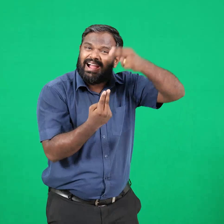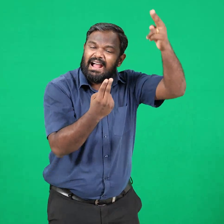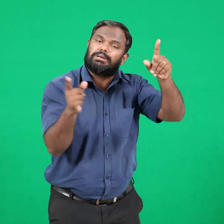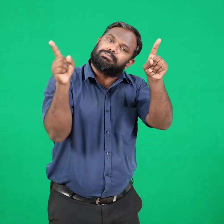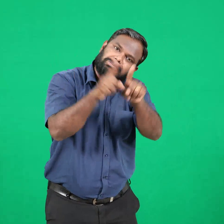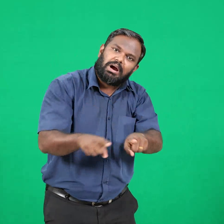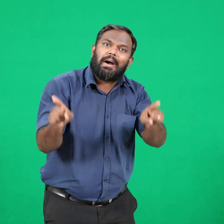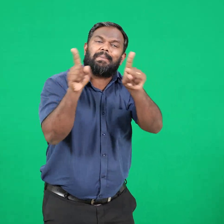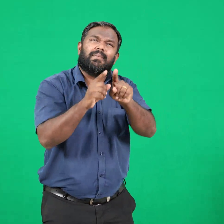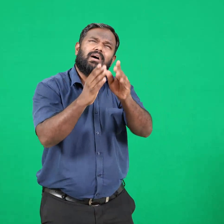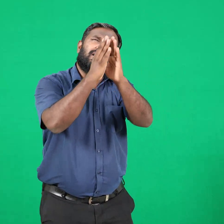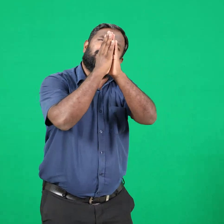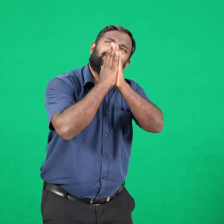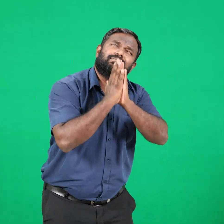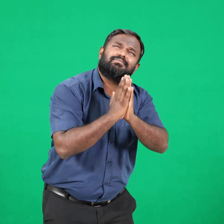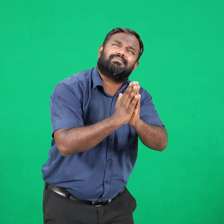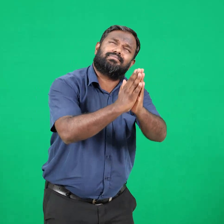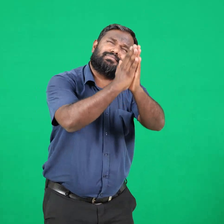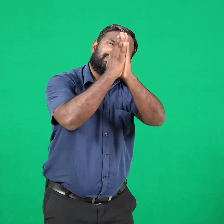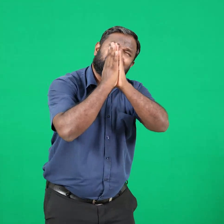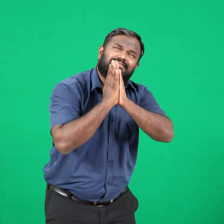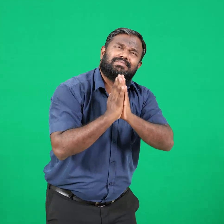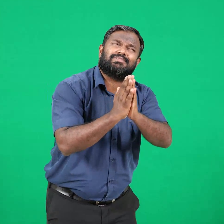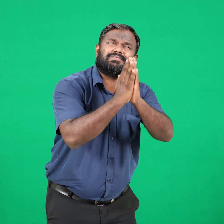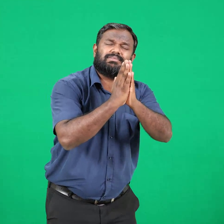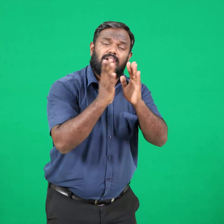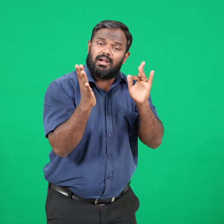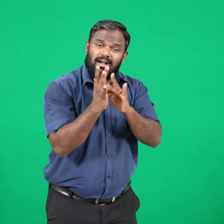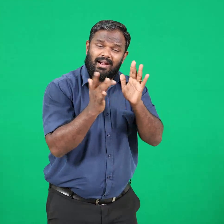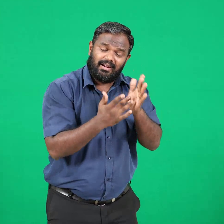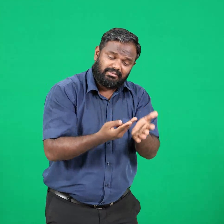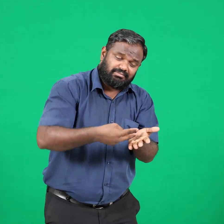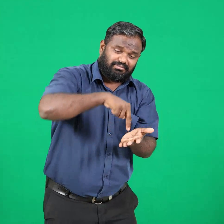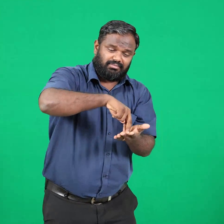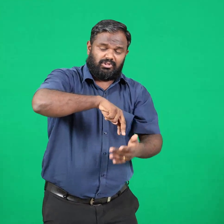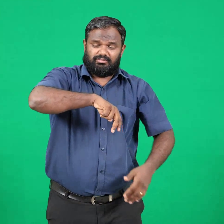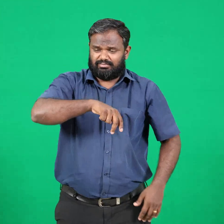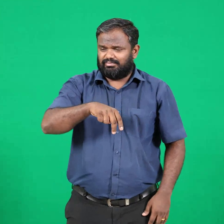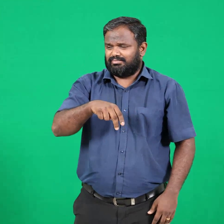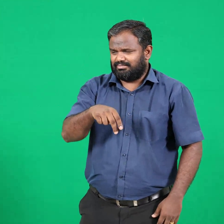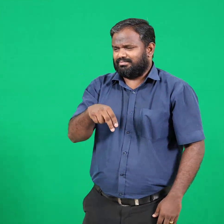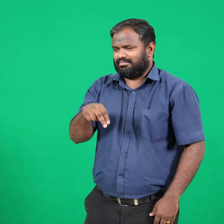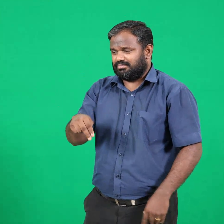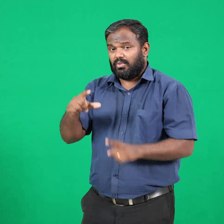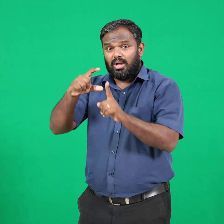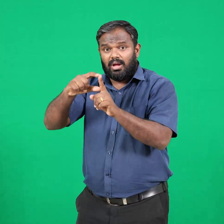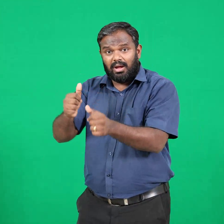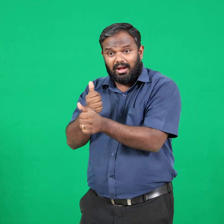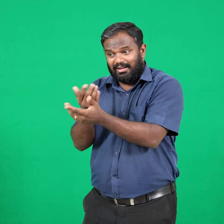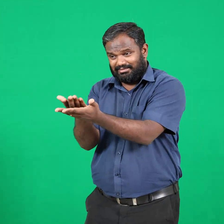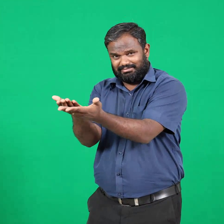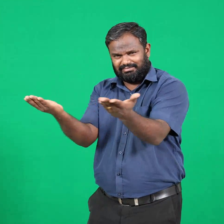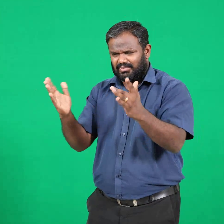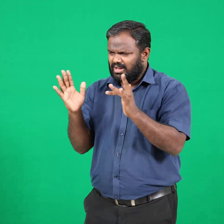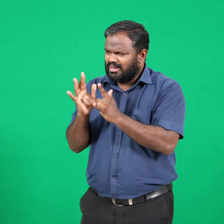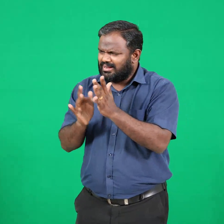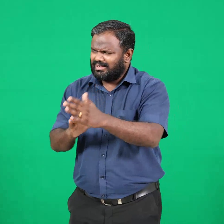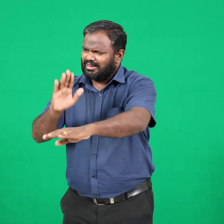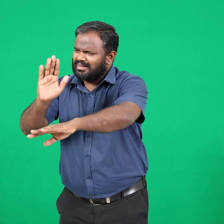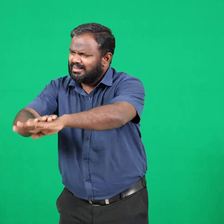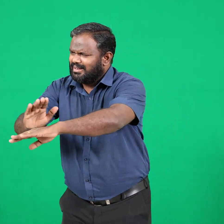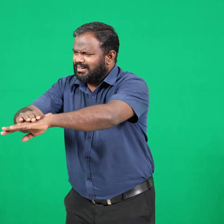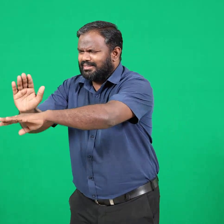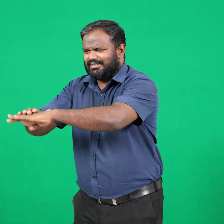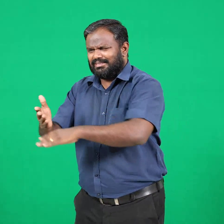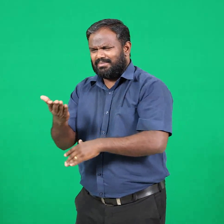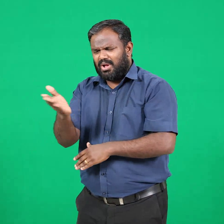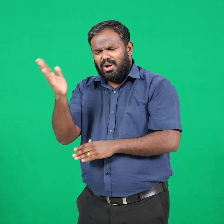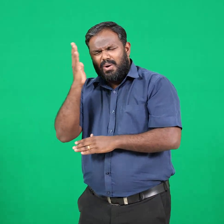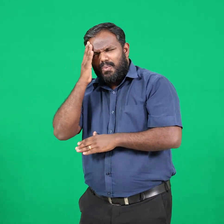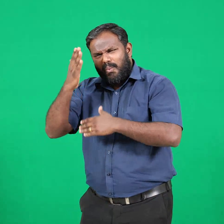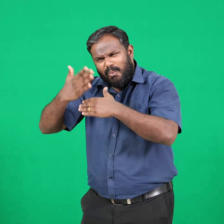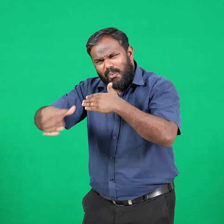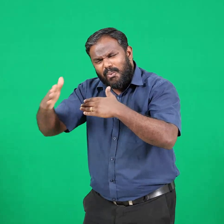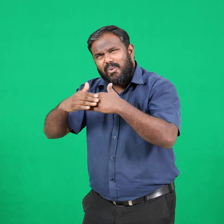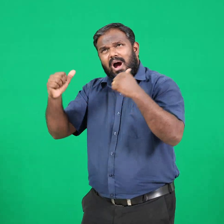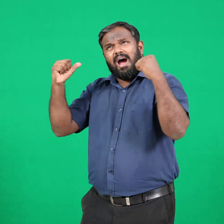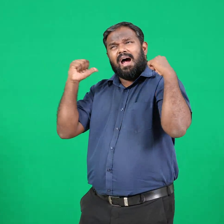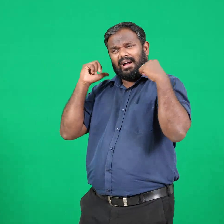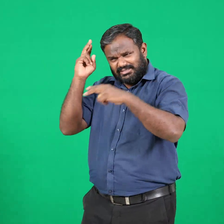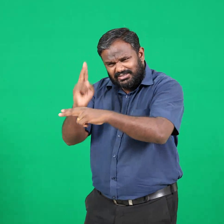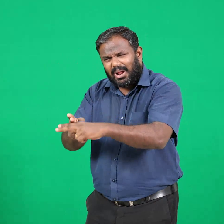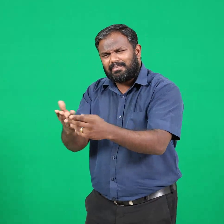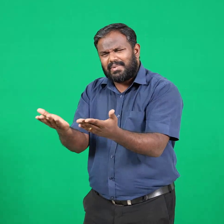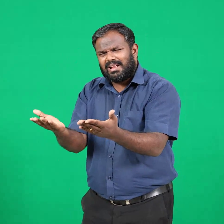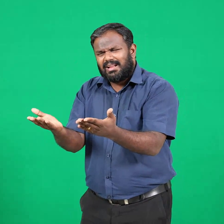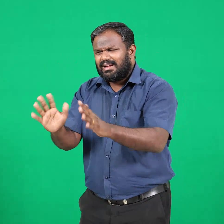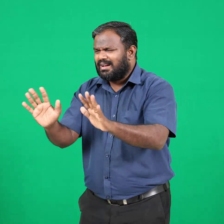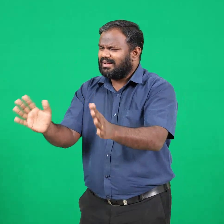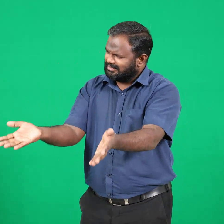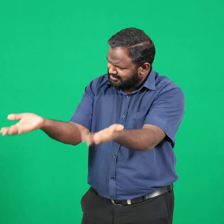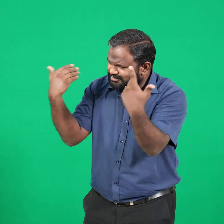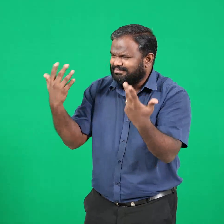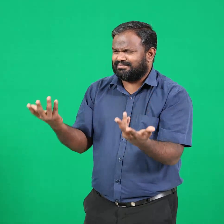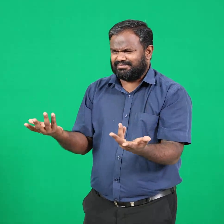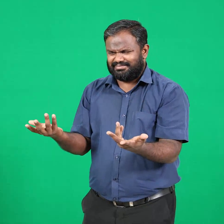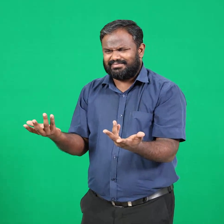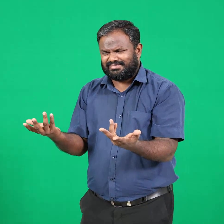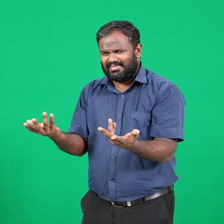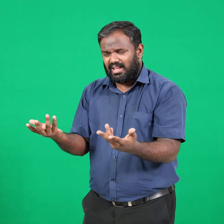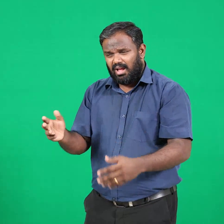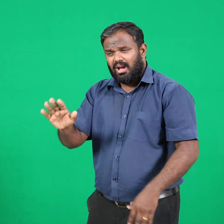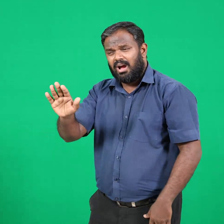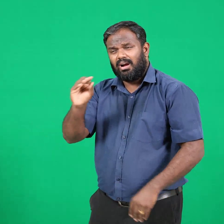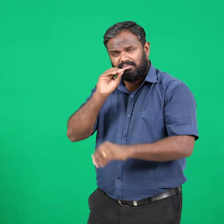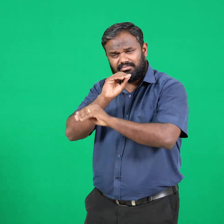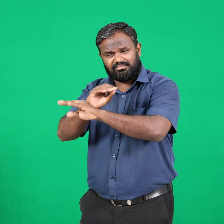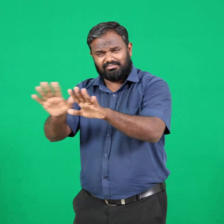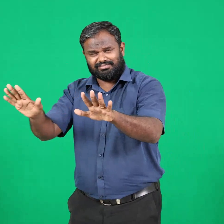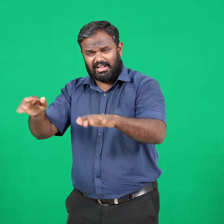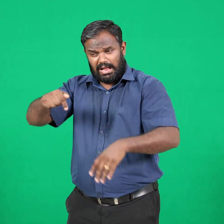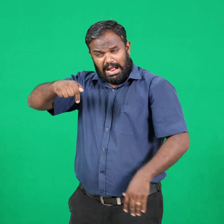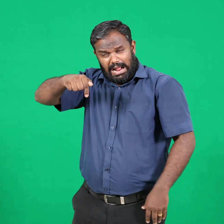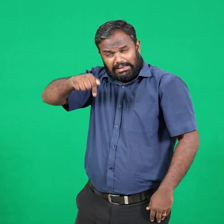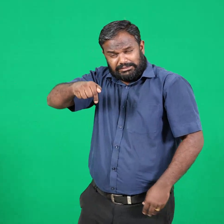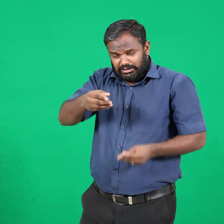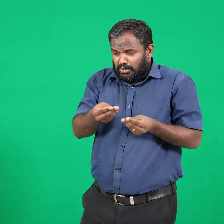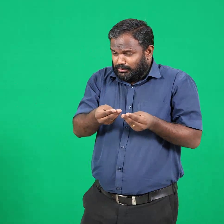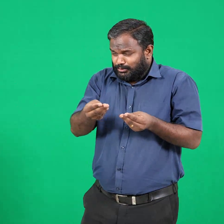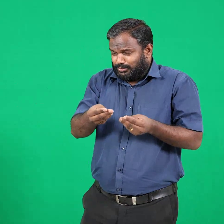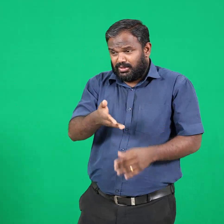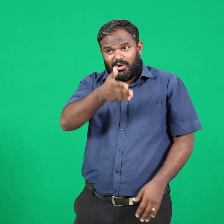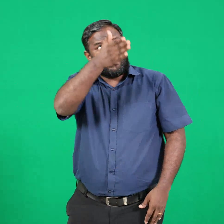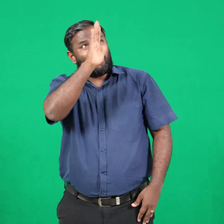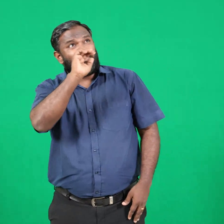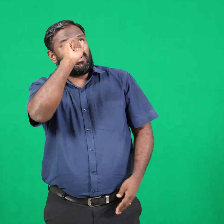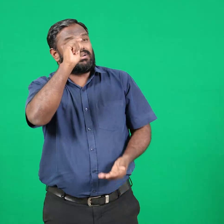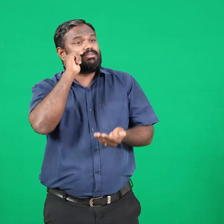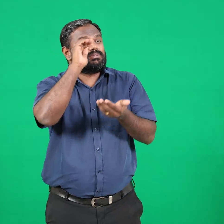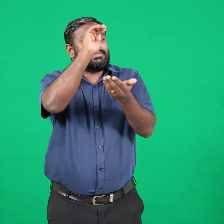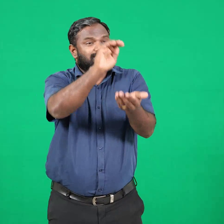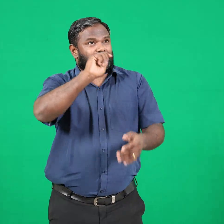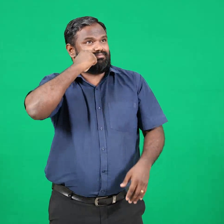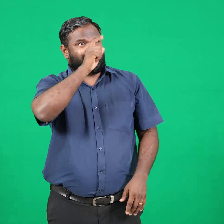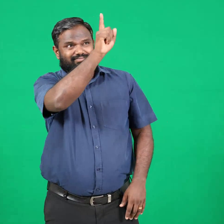Then He returned to the disciples and said, "Are you still sleeping and resting?